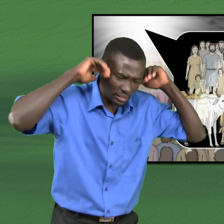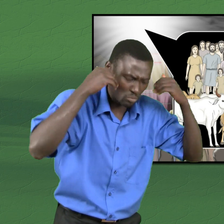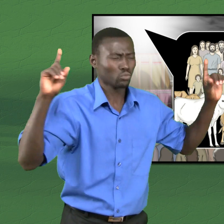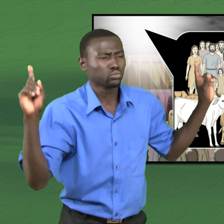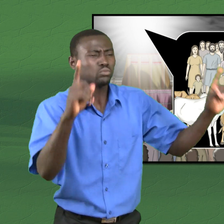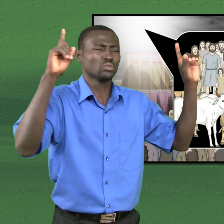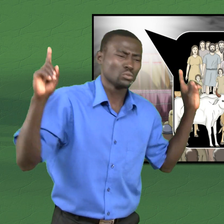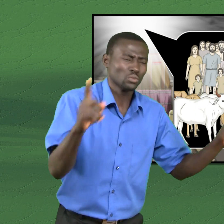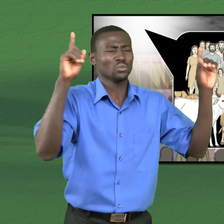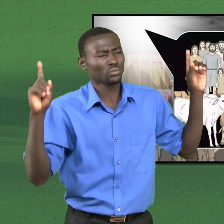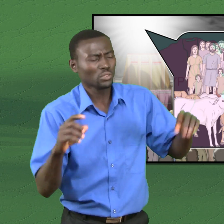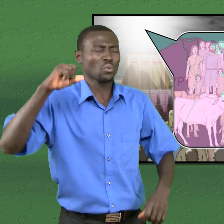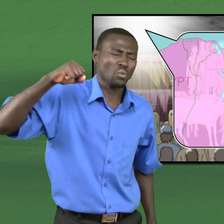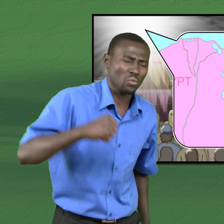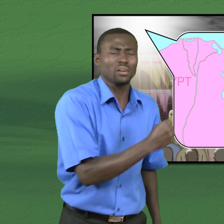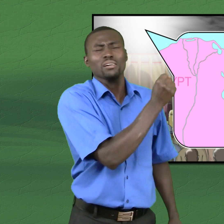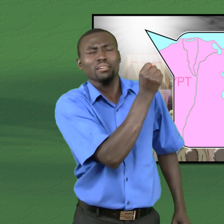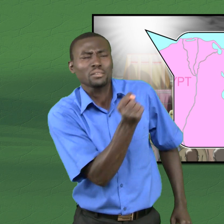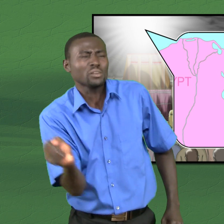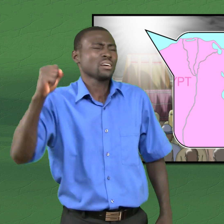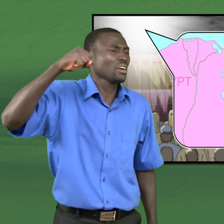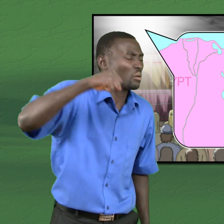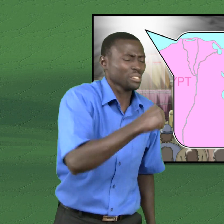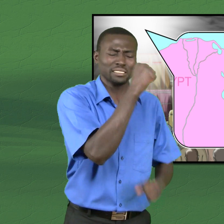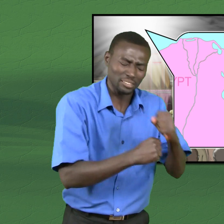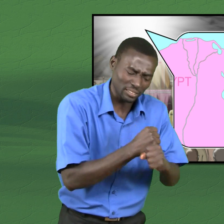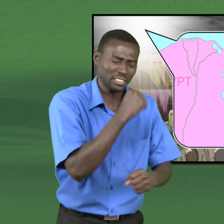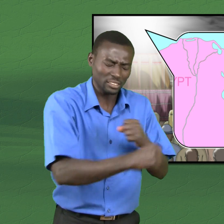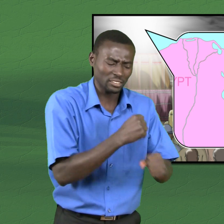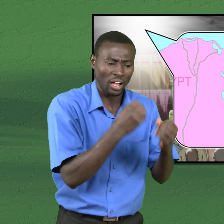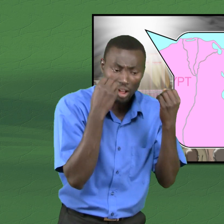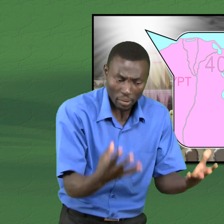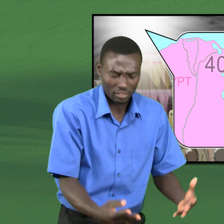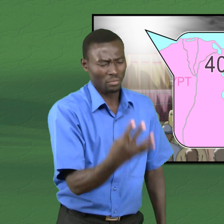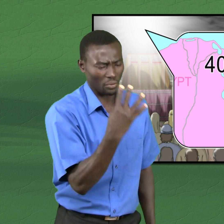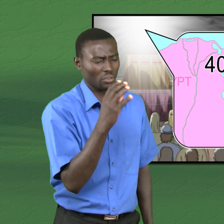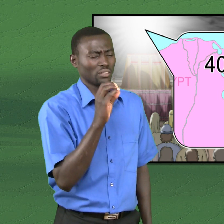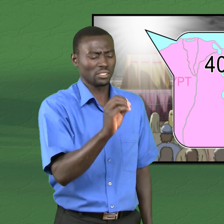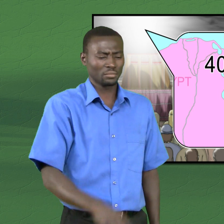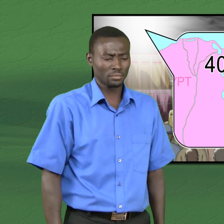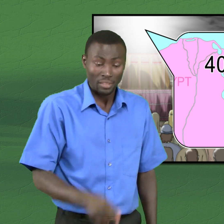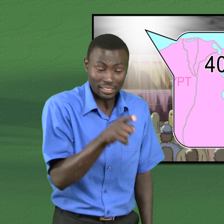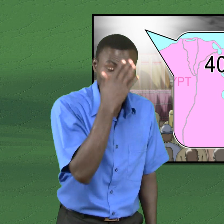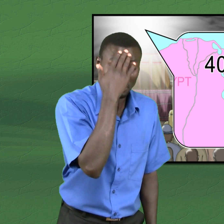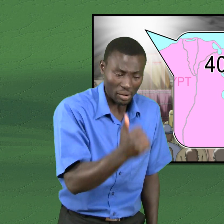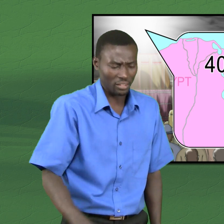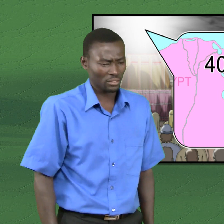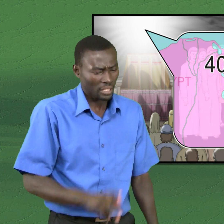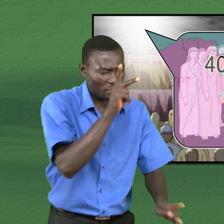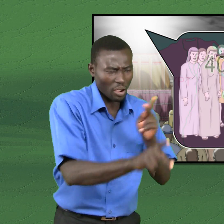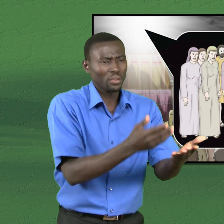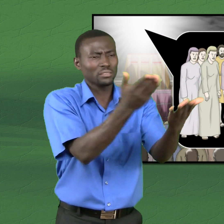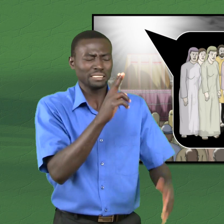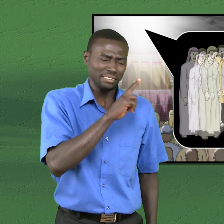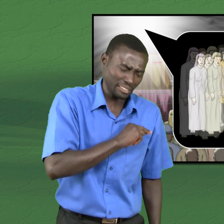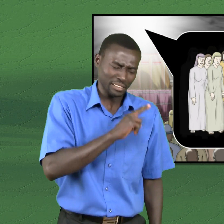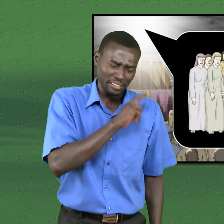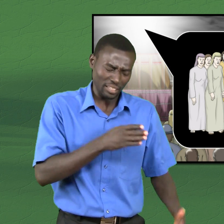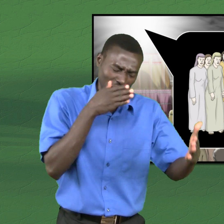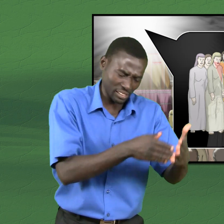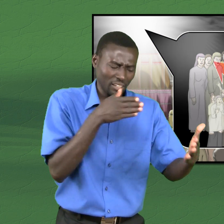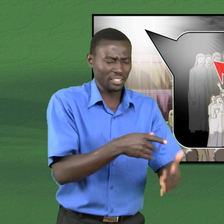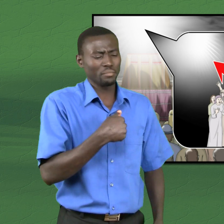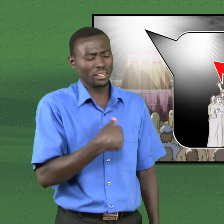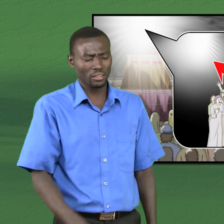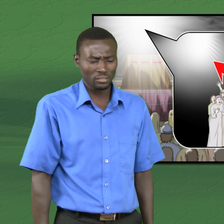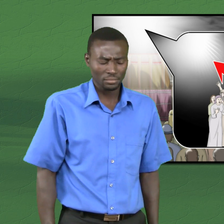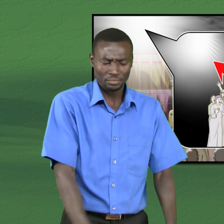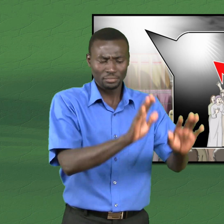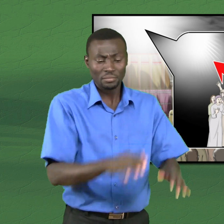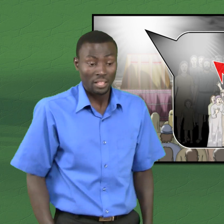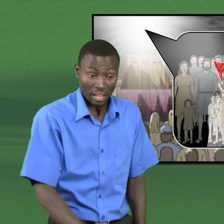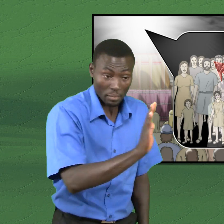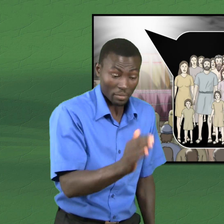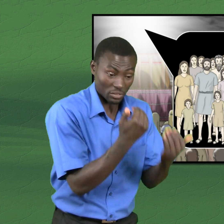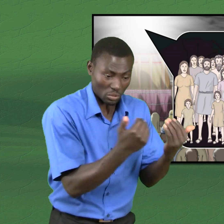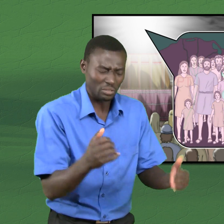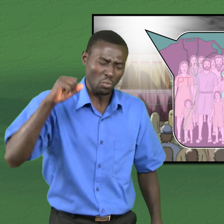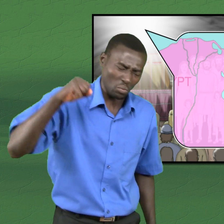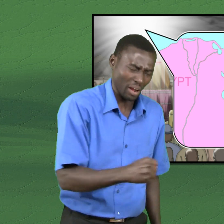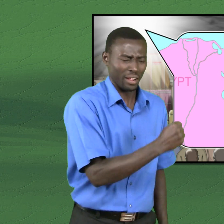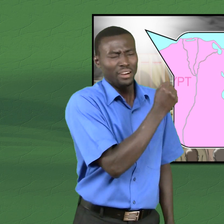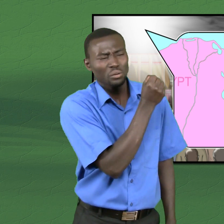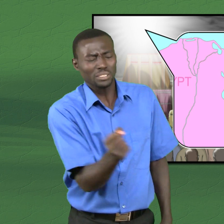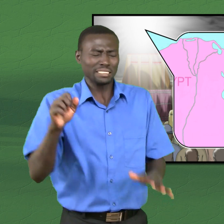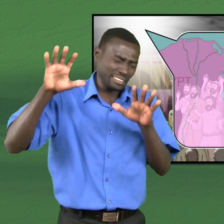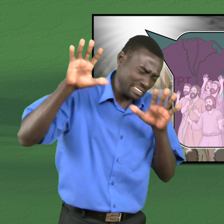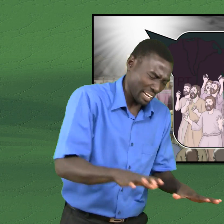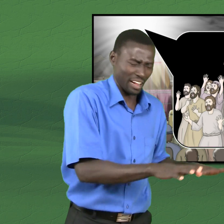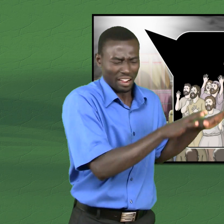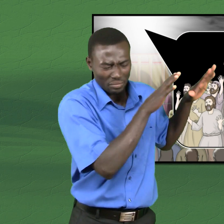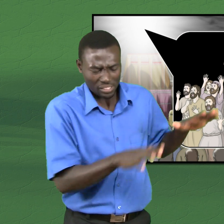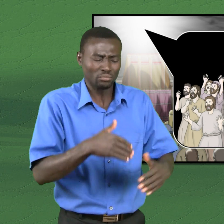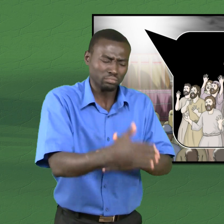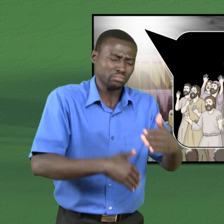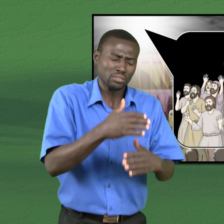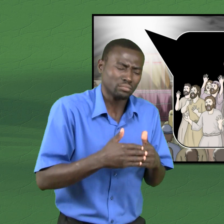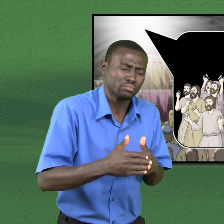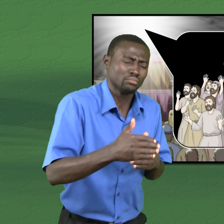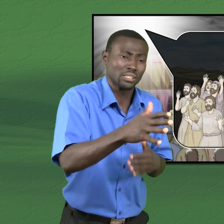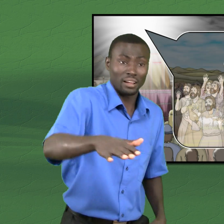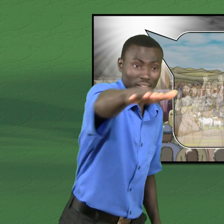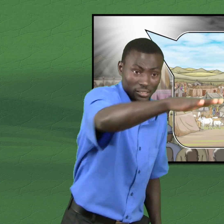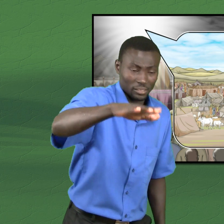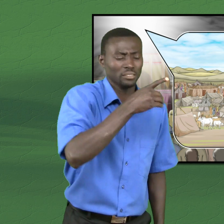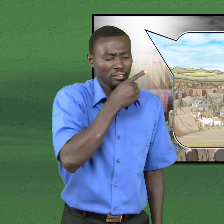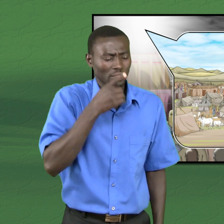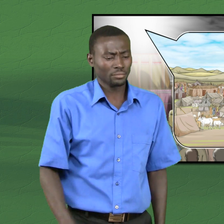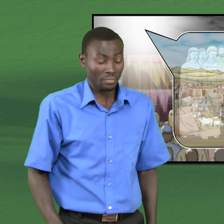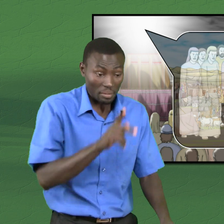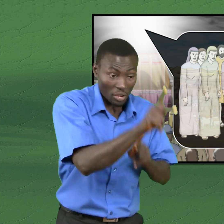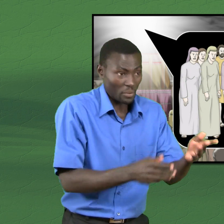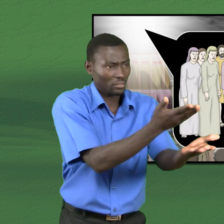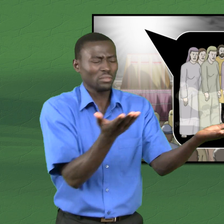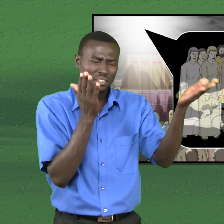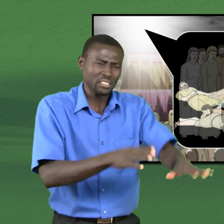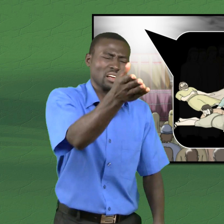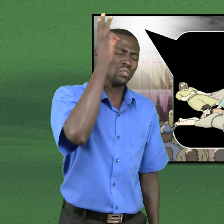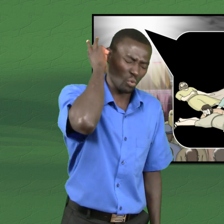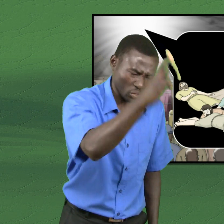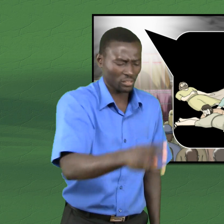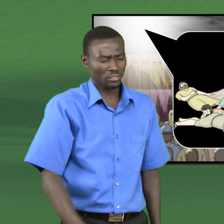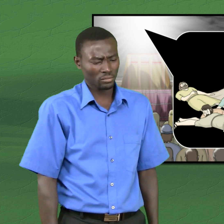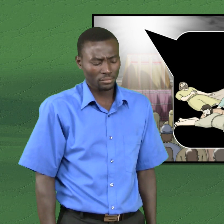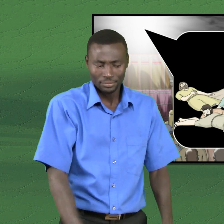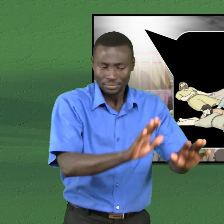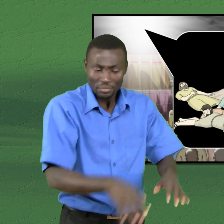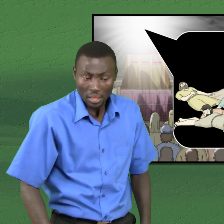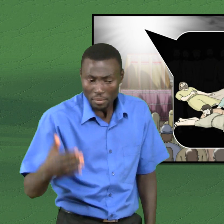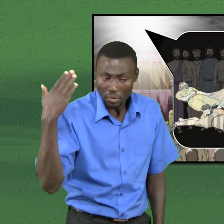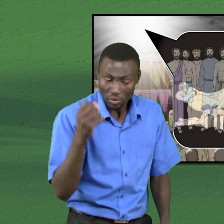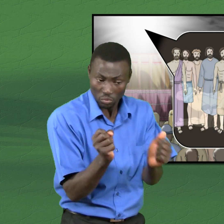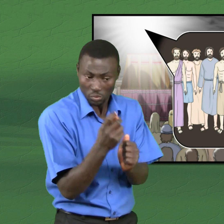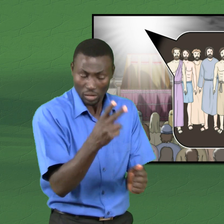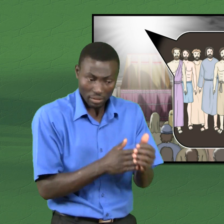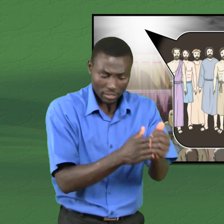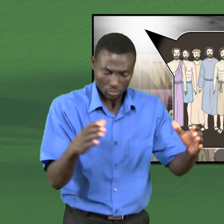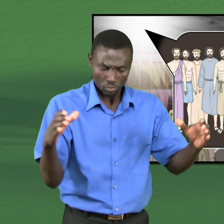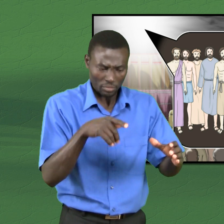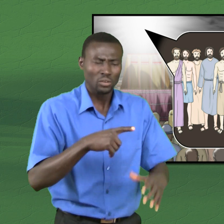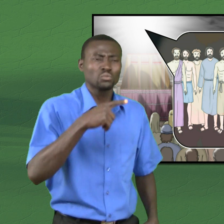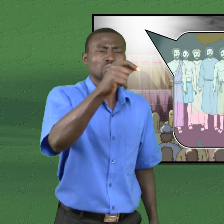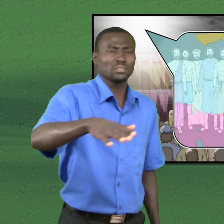Your children will be shepherds in the wilderness for forty years, and they will suffer for your unfaithfulness until the last of your bodies lies in the wilderness.